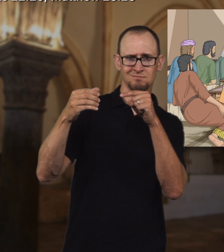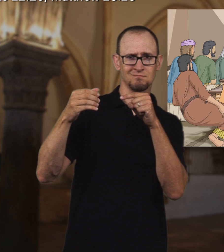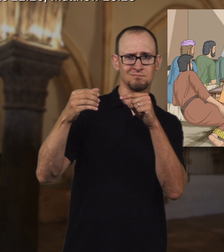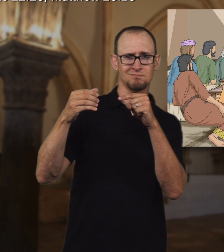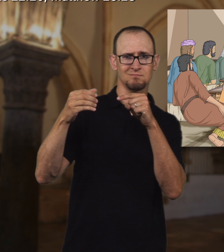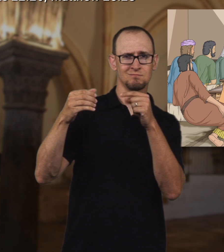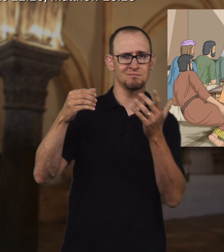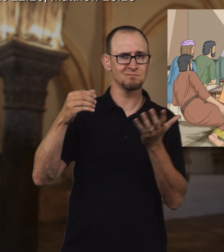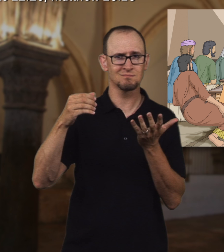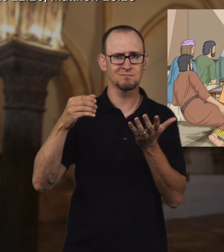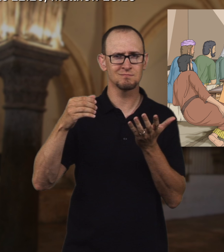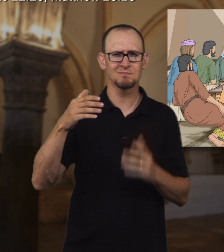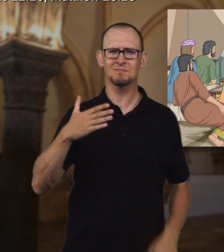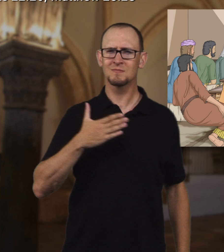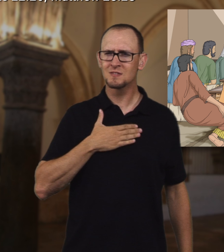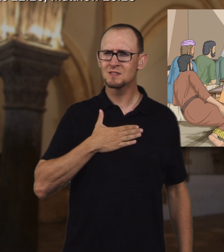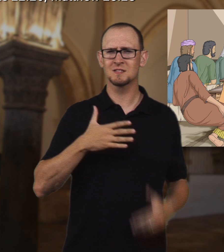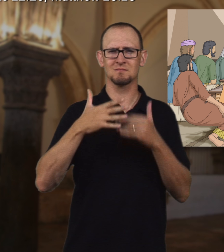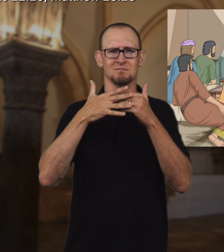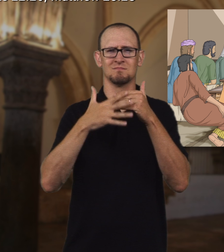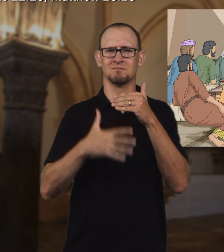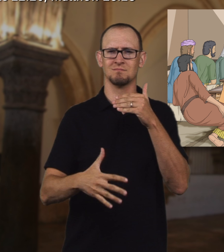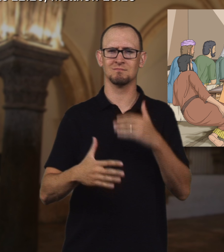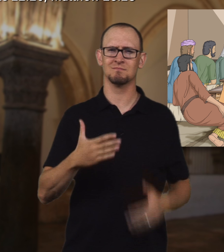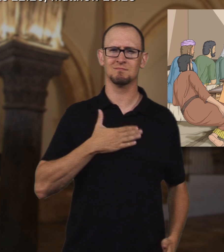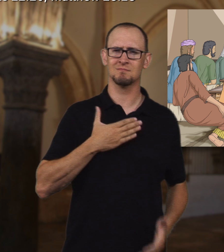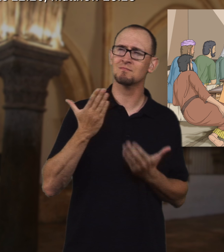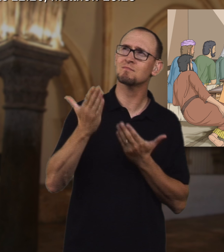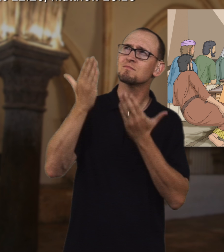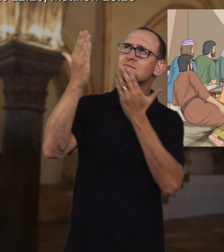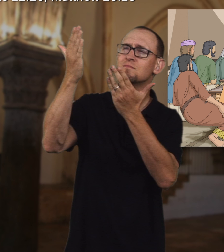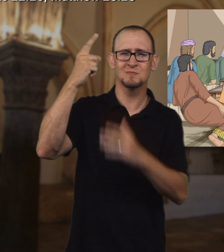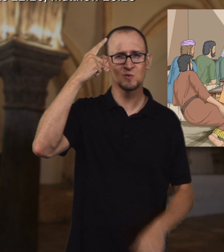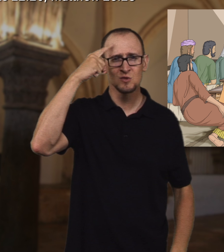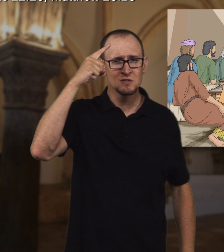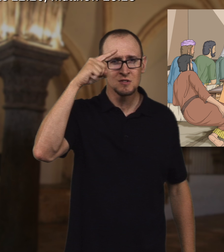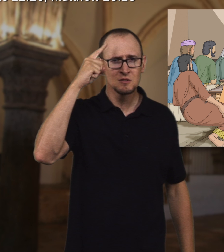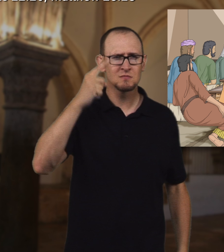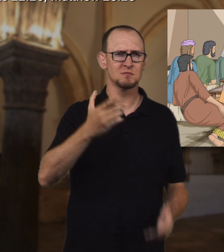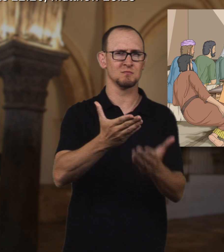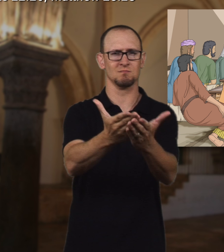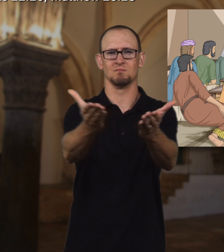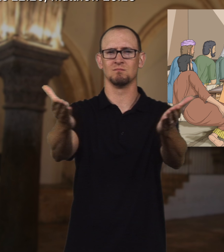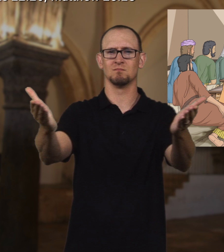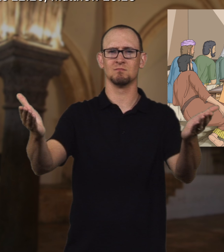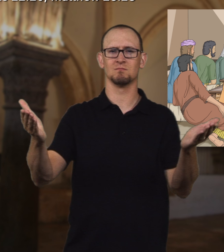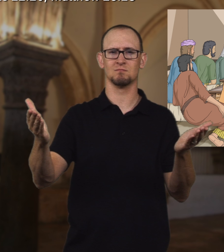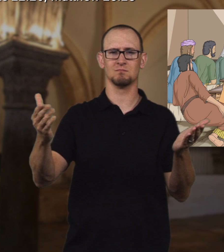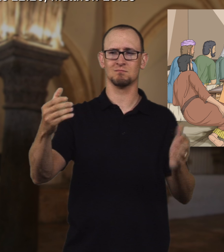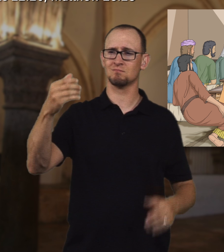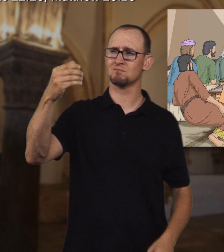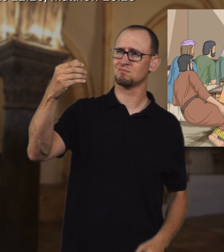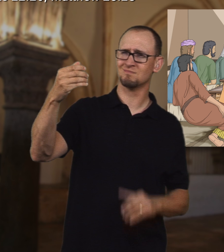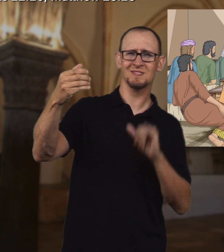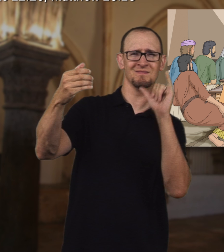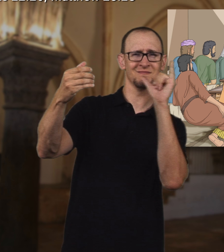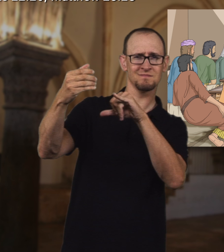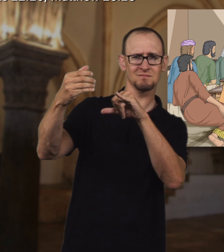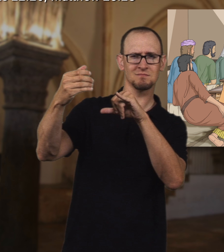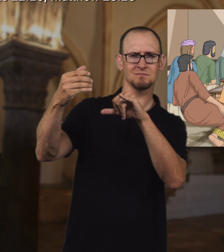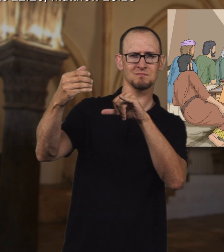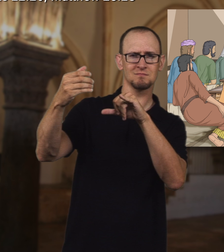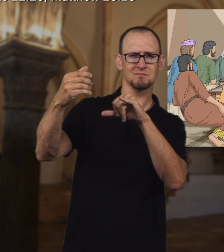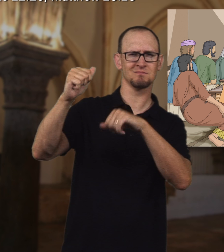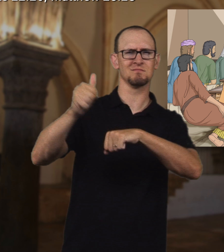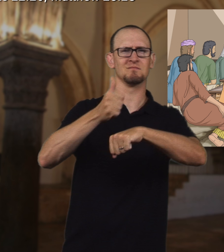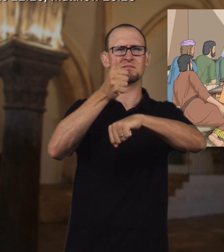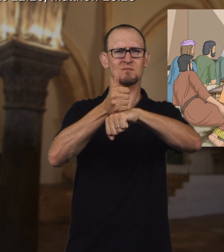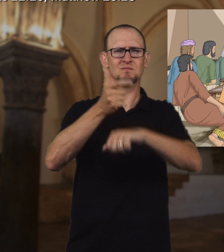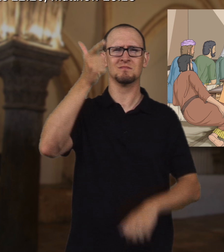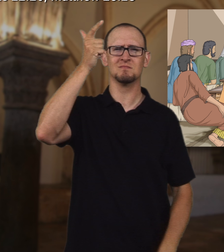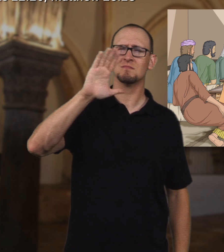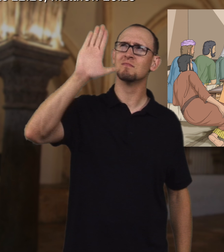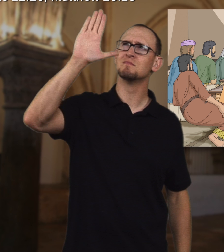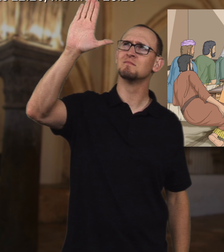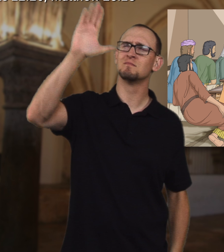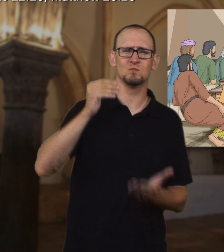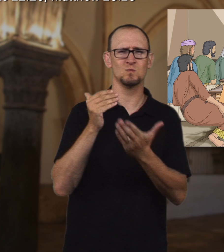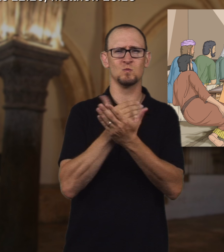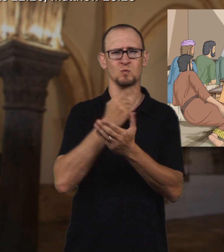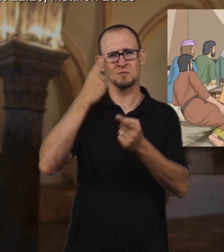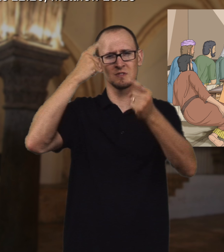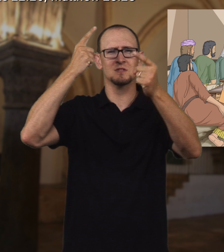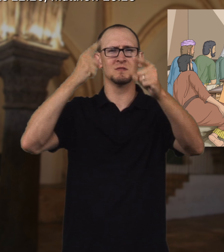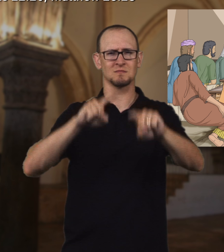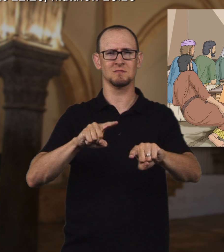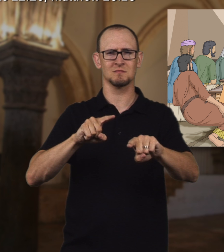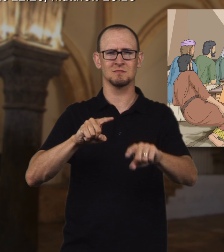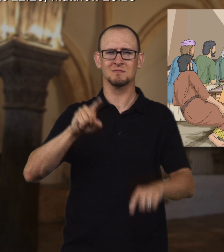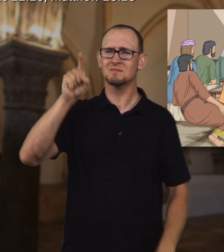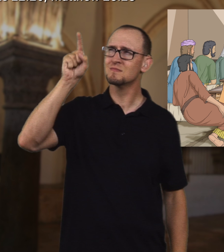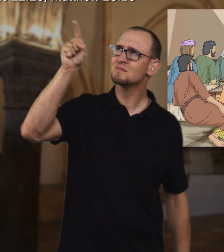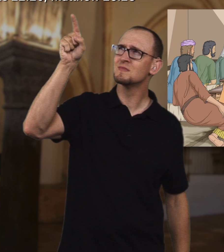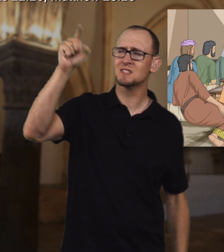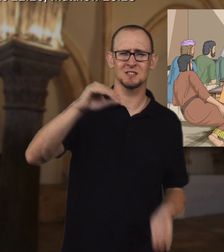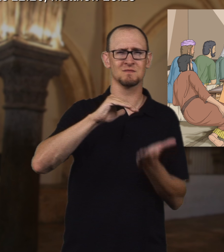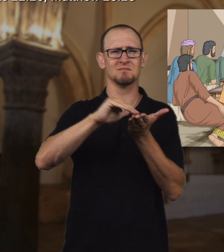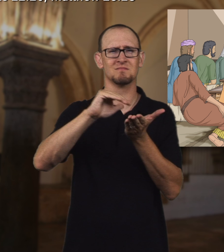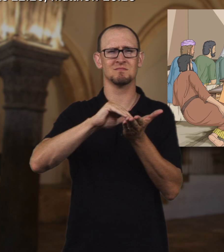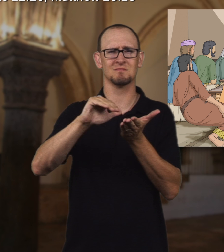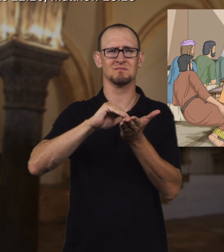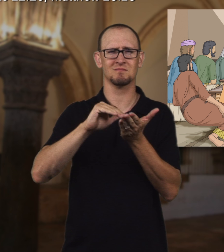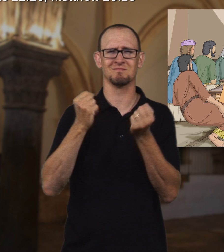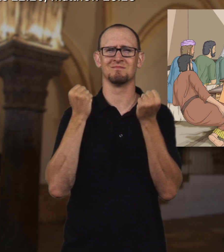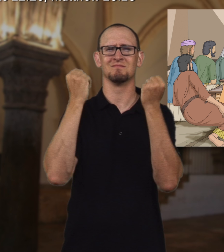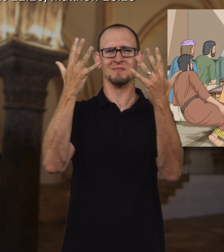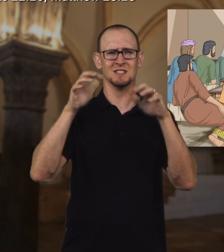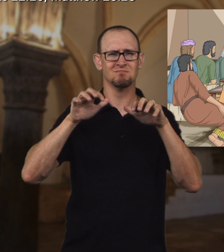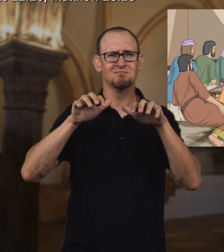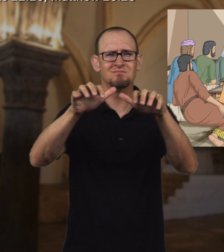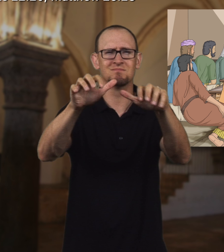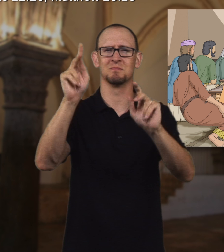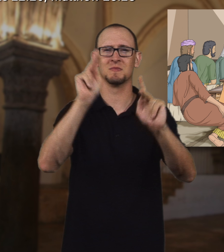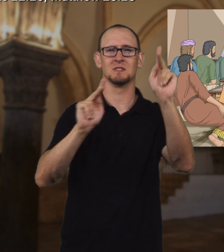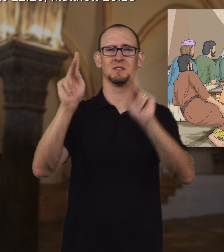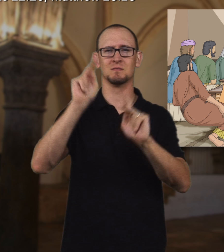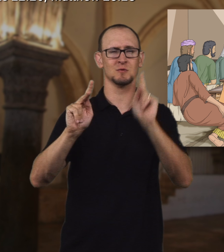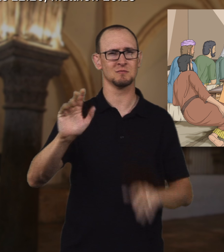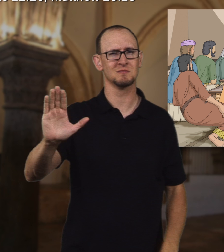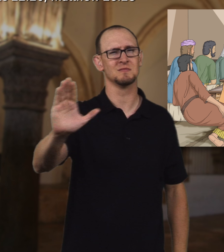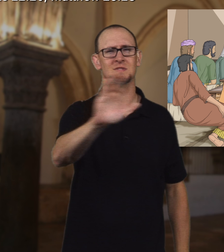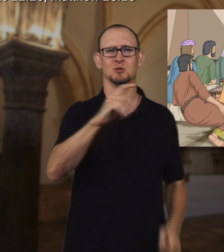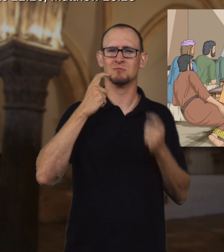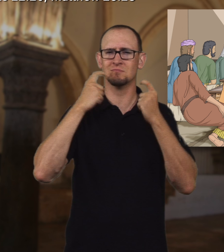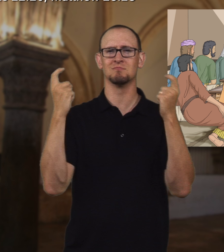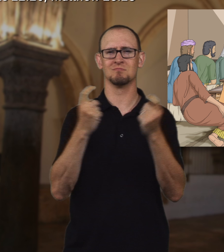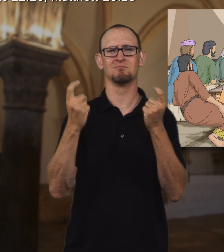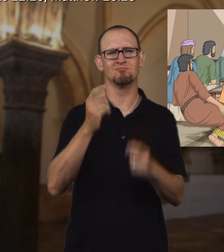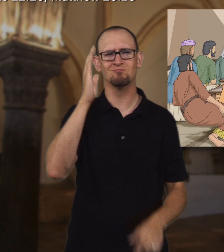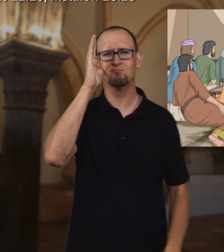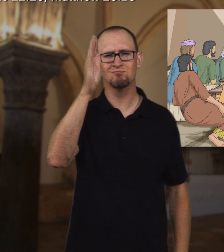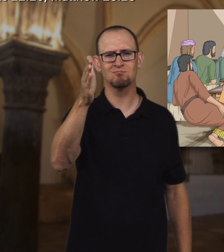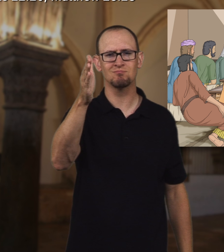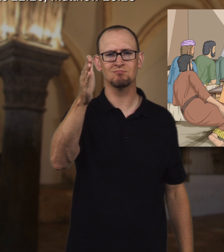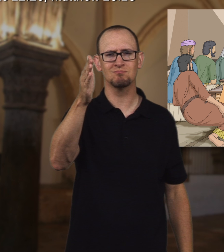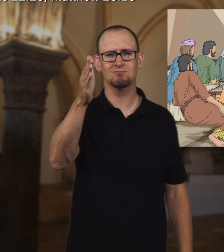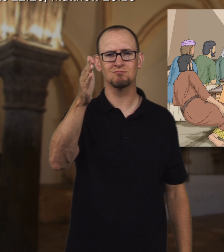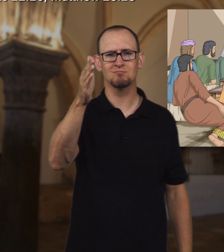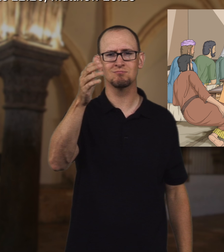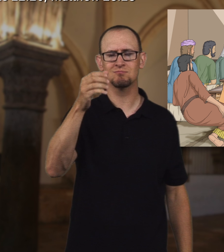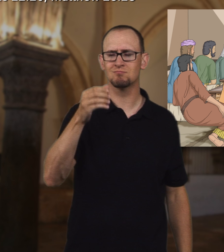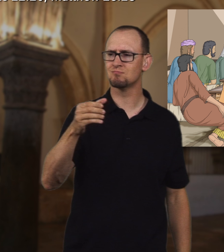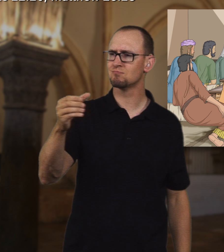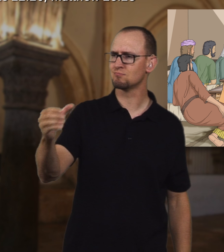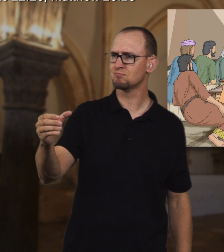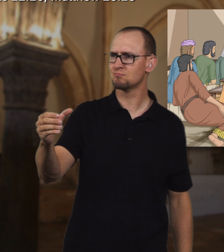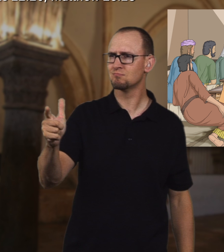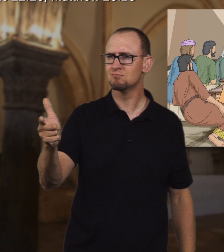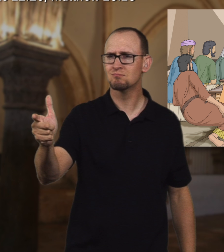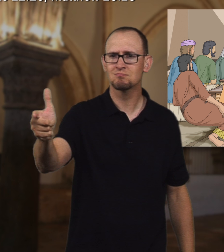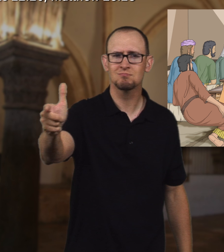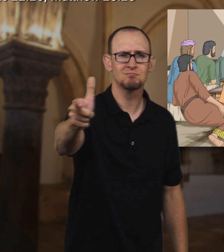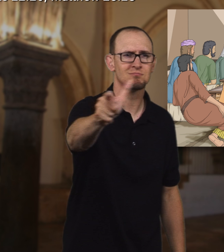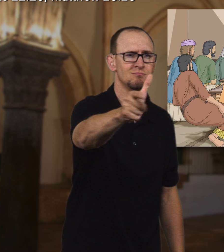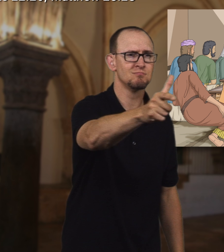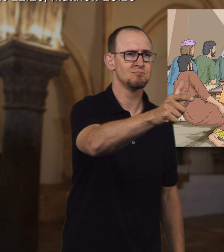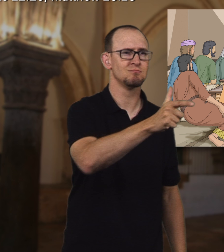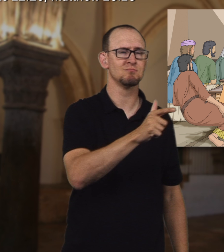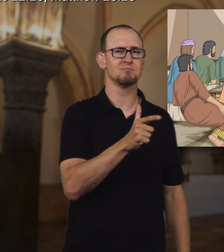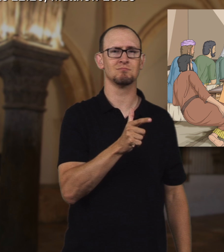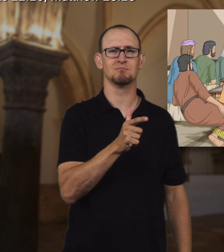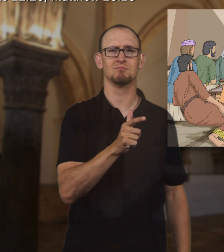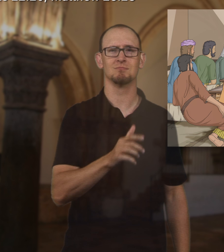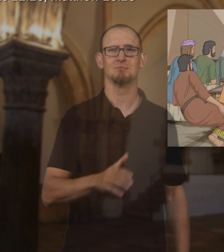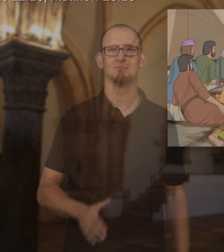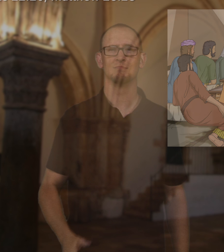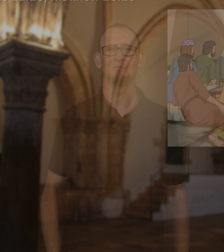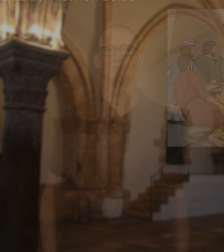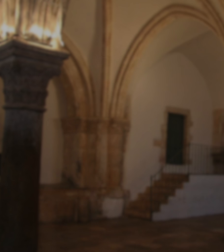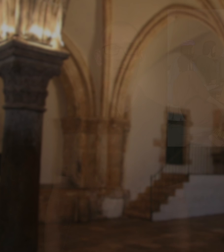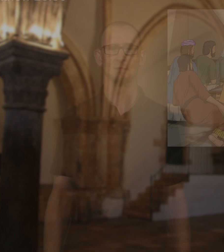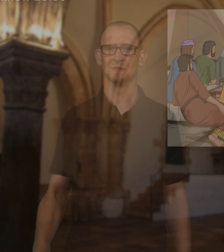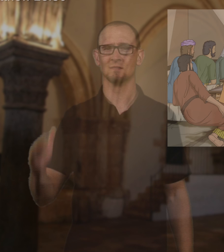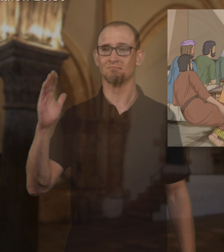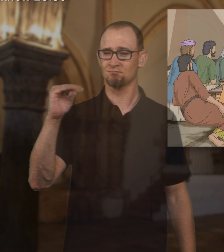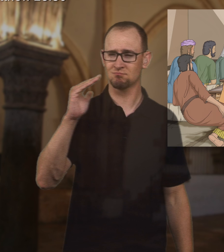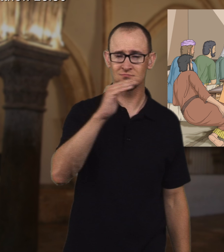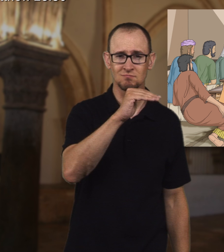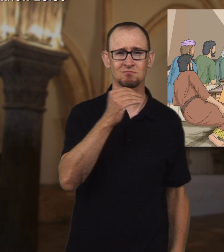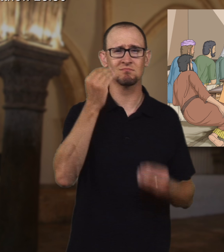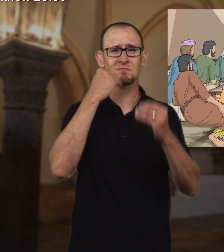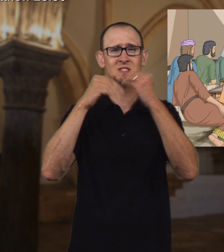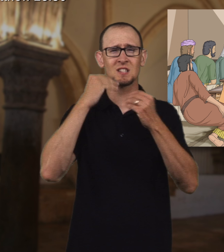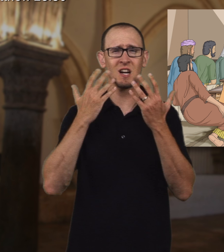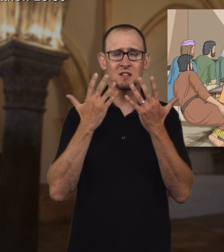In the same way, after supper He took the cup, saying, “This cup is the new covenant in My blood, which is poured out for you.